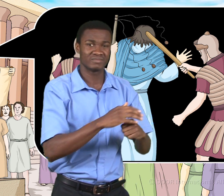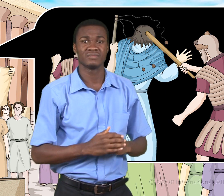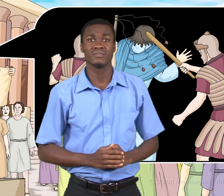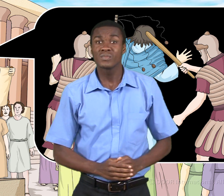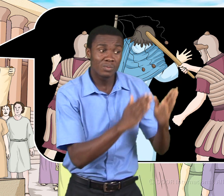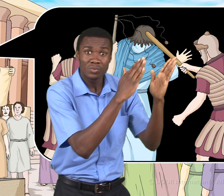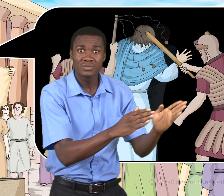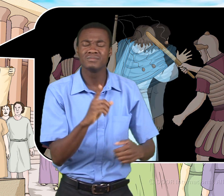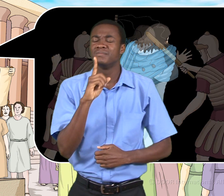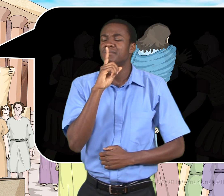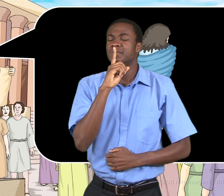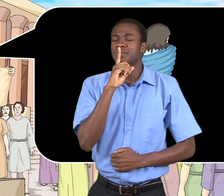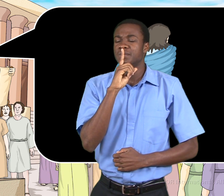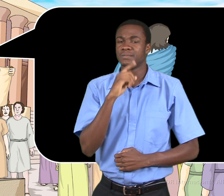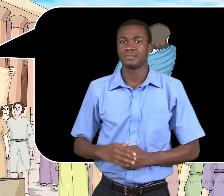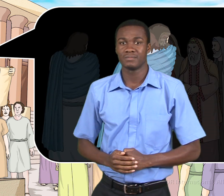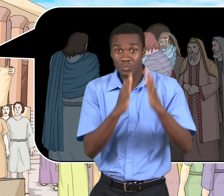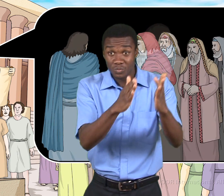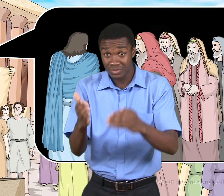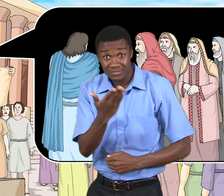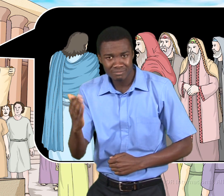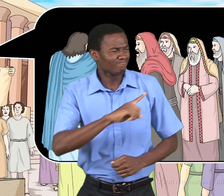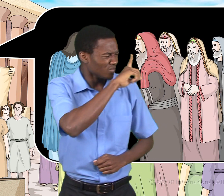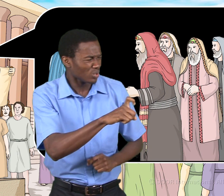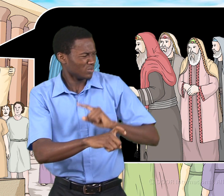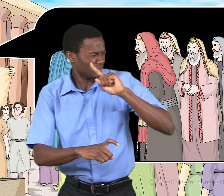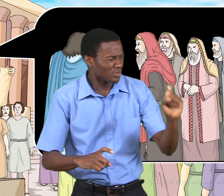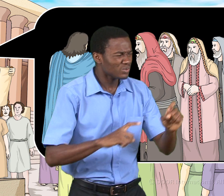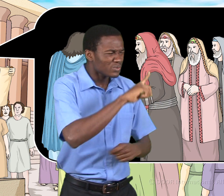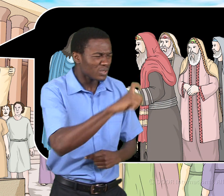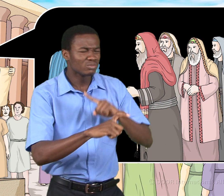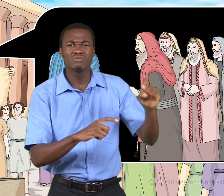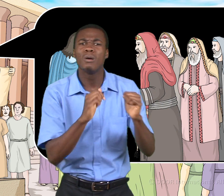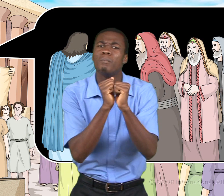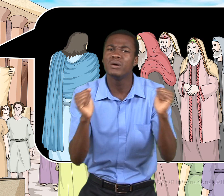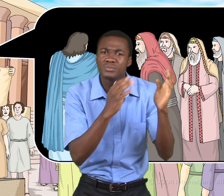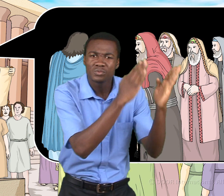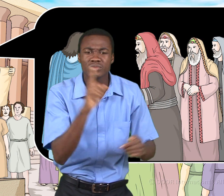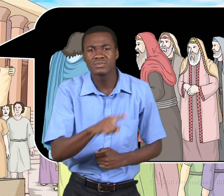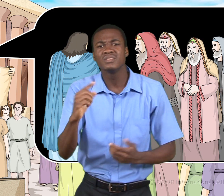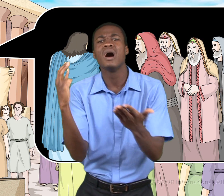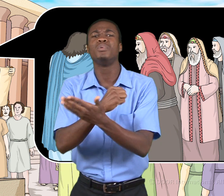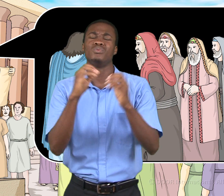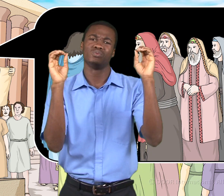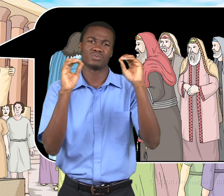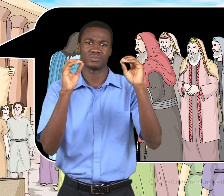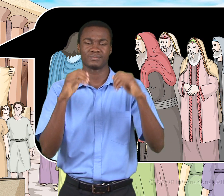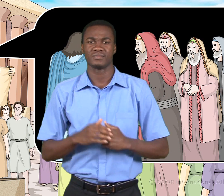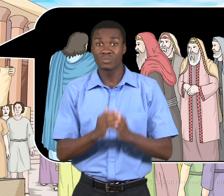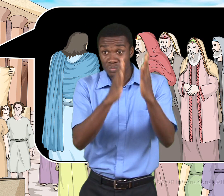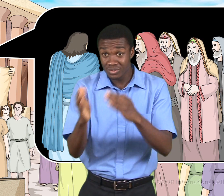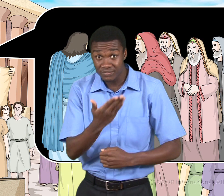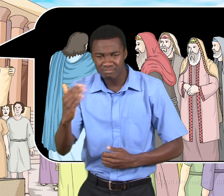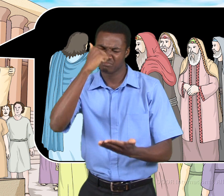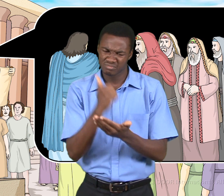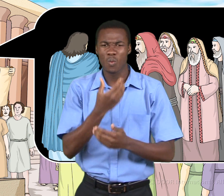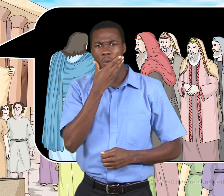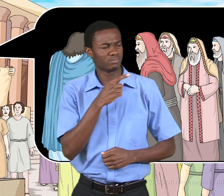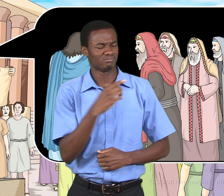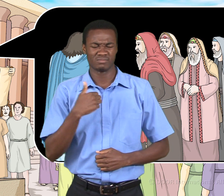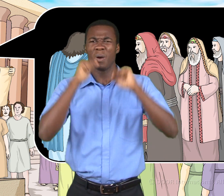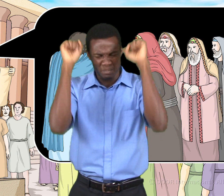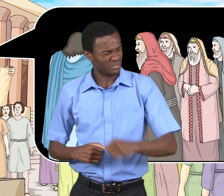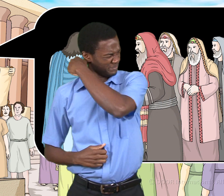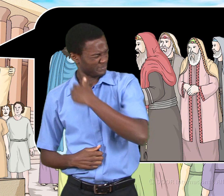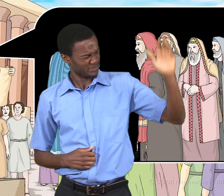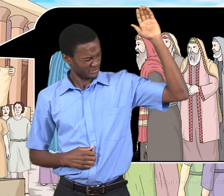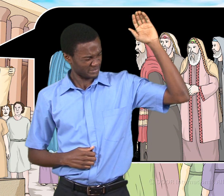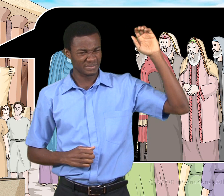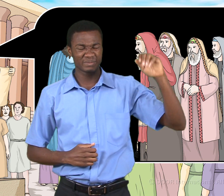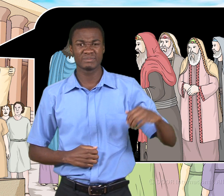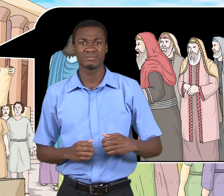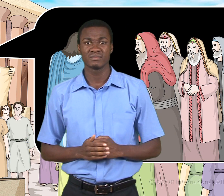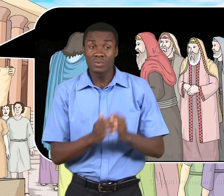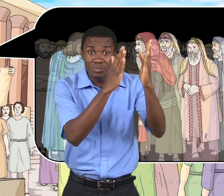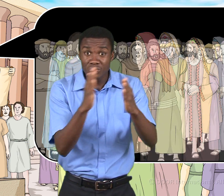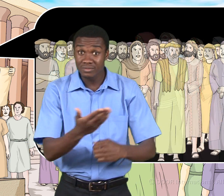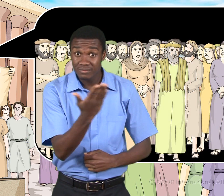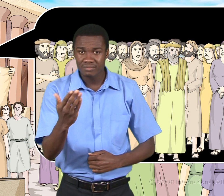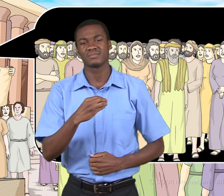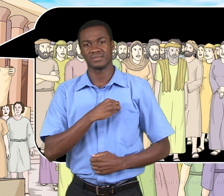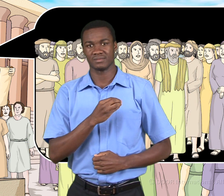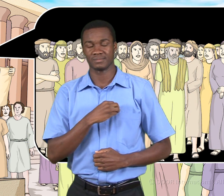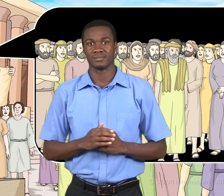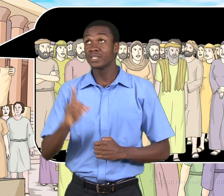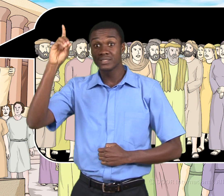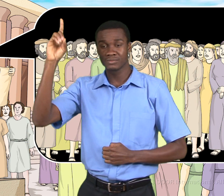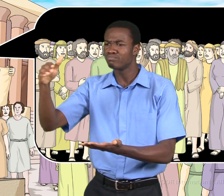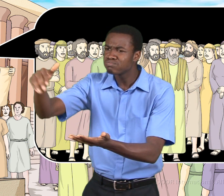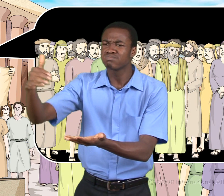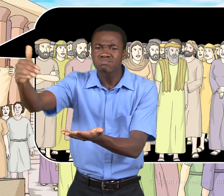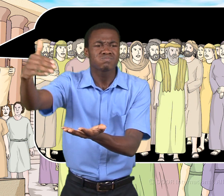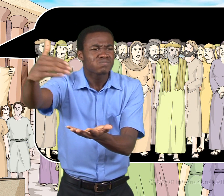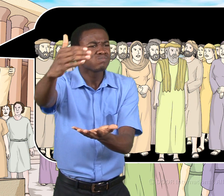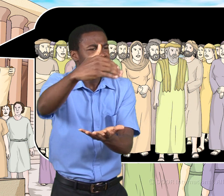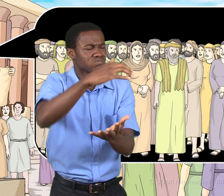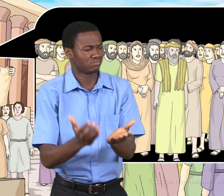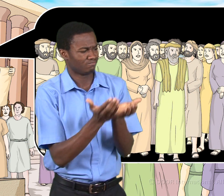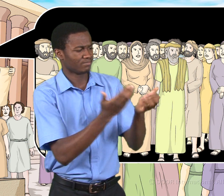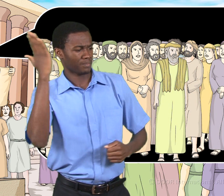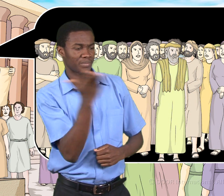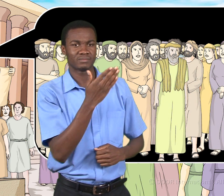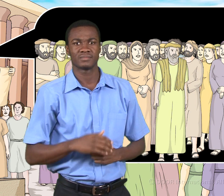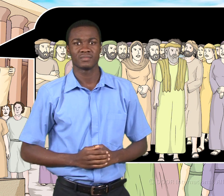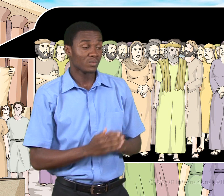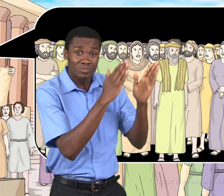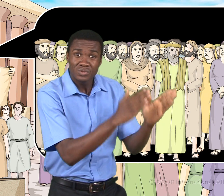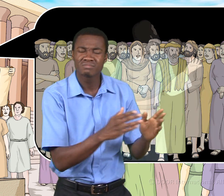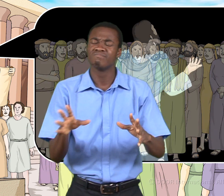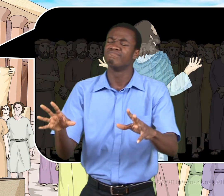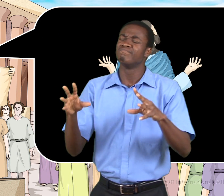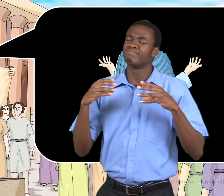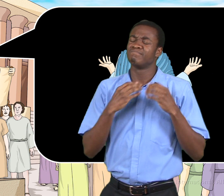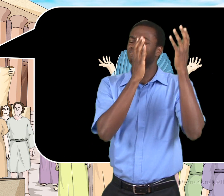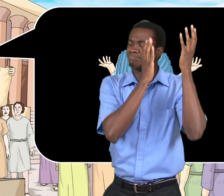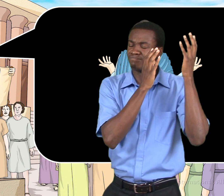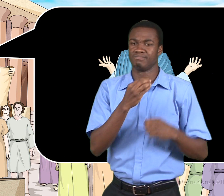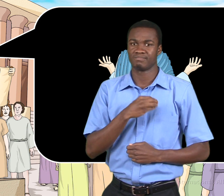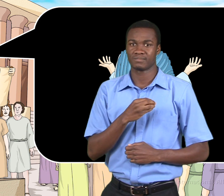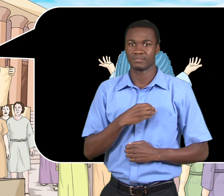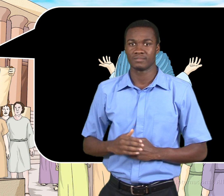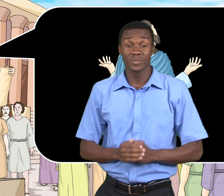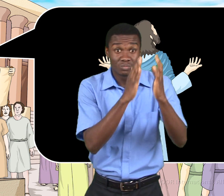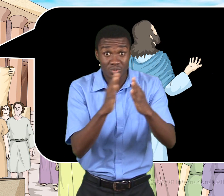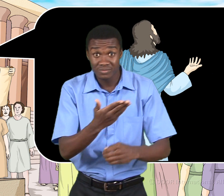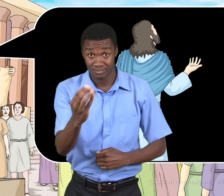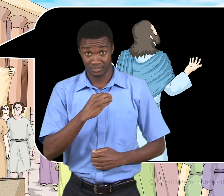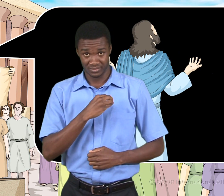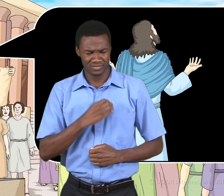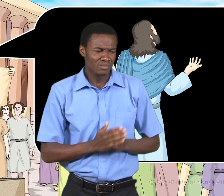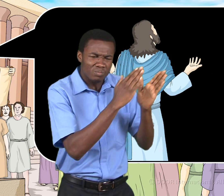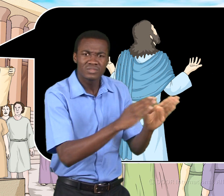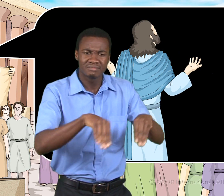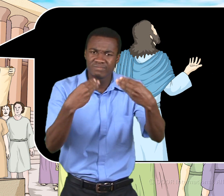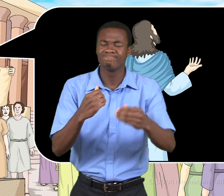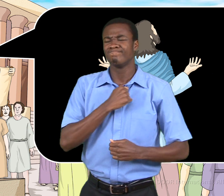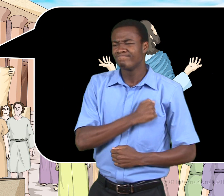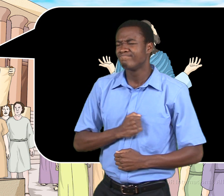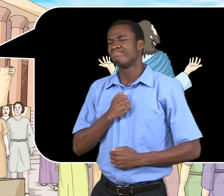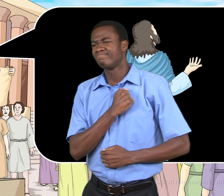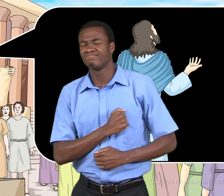He was led like a lamb to the slaughter, and as a sheep before her shearers is silent, so He did not open His mouth.